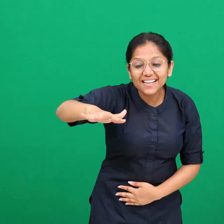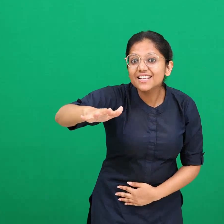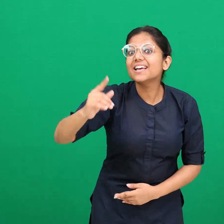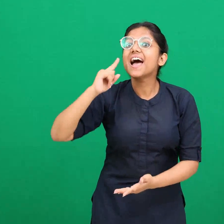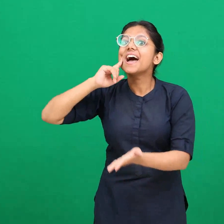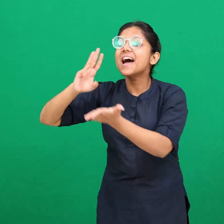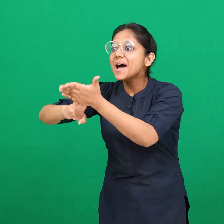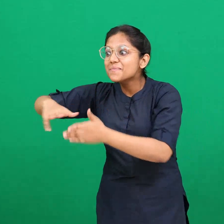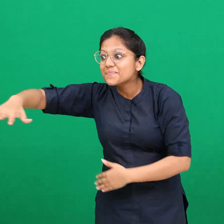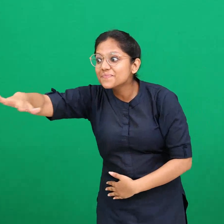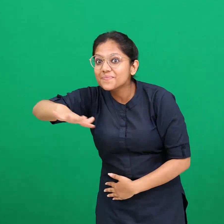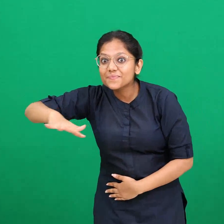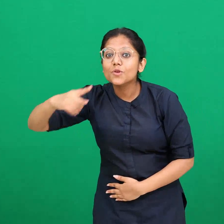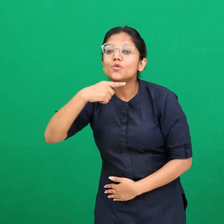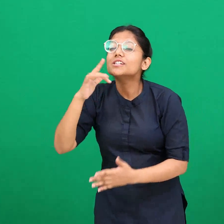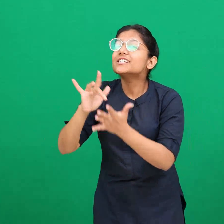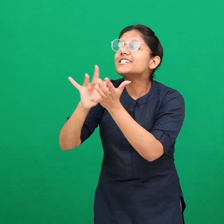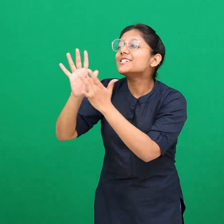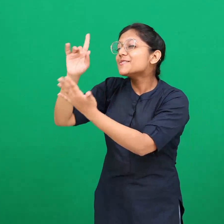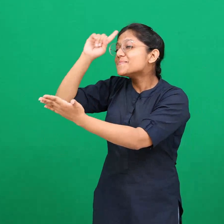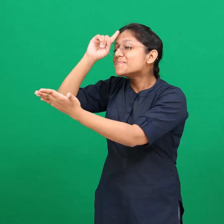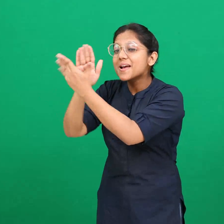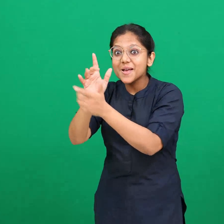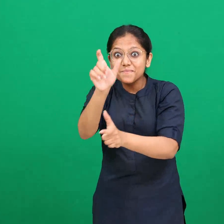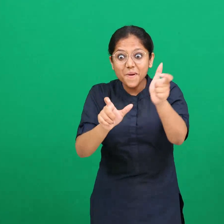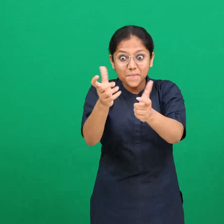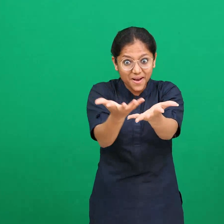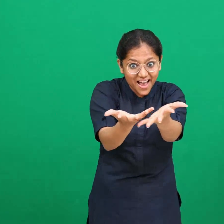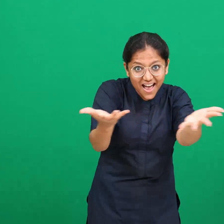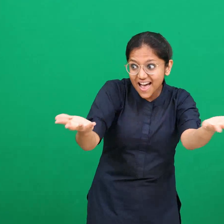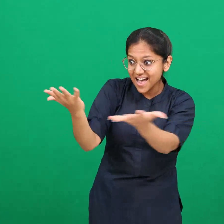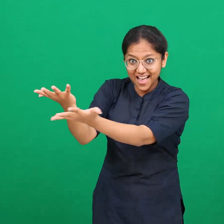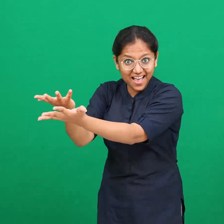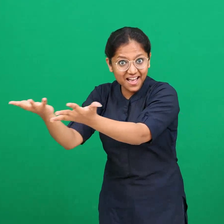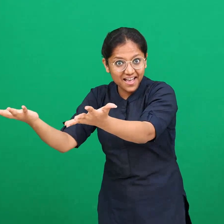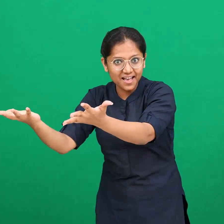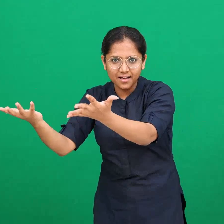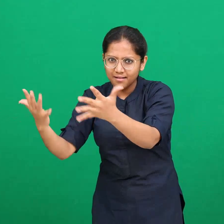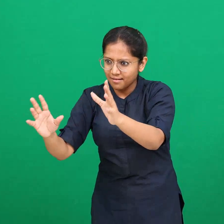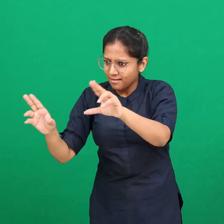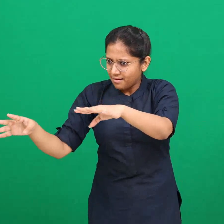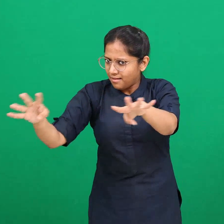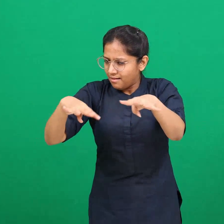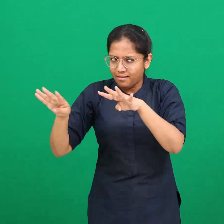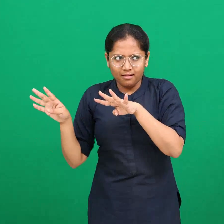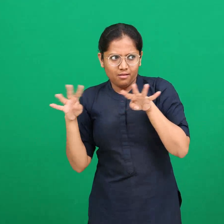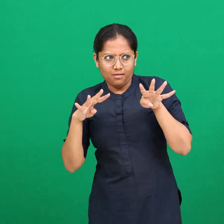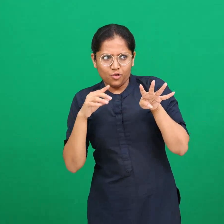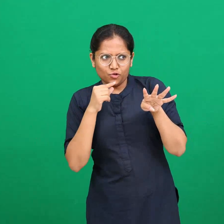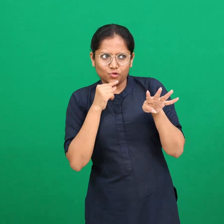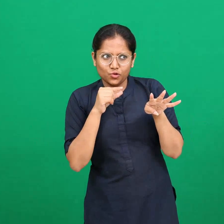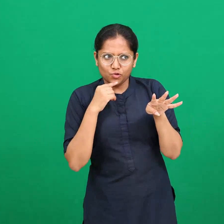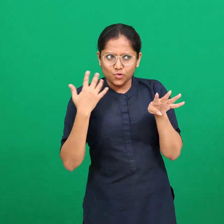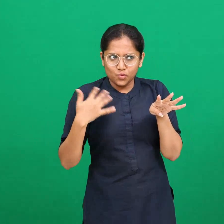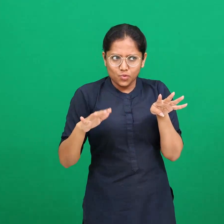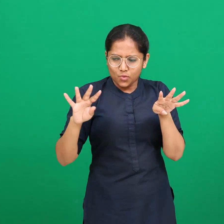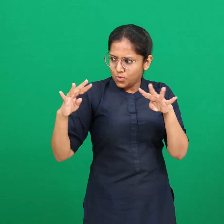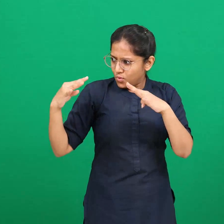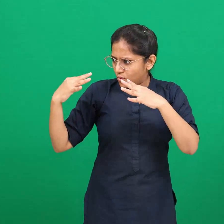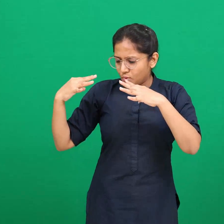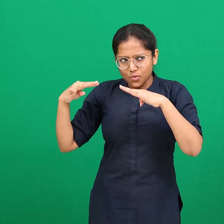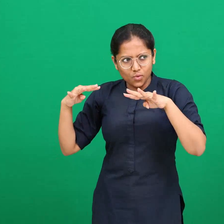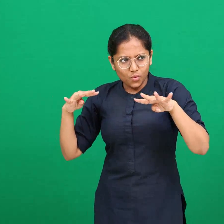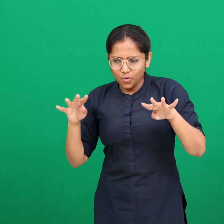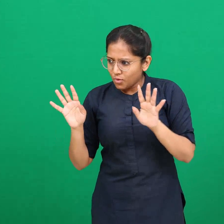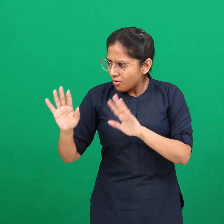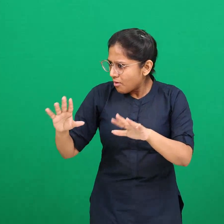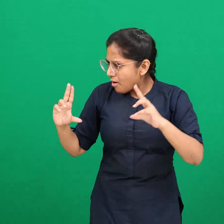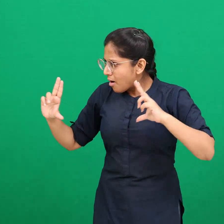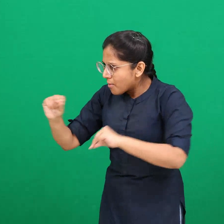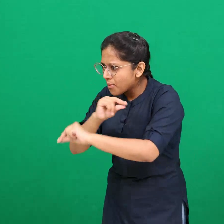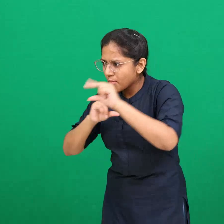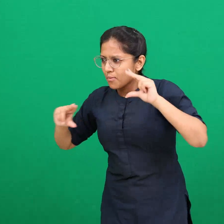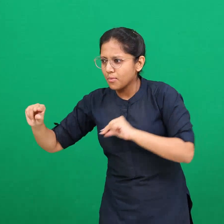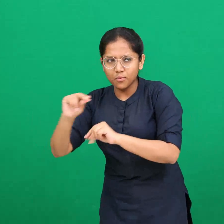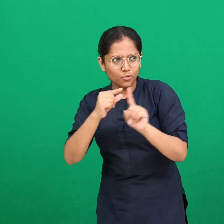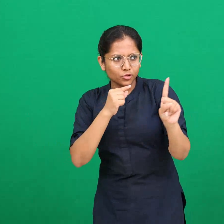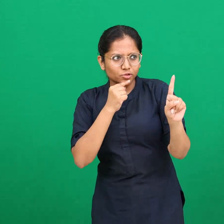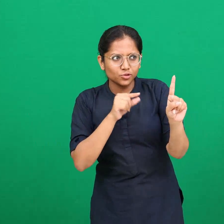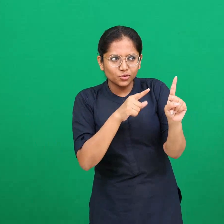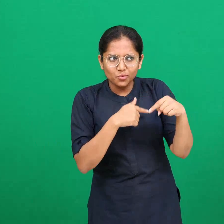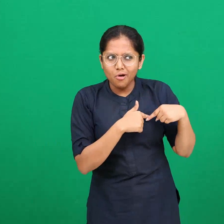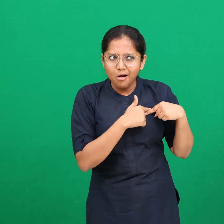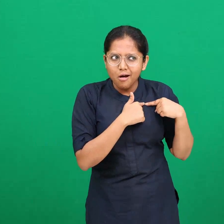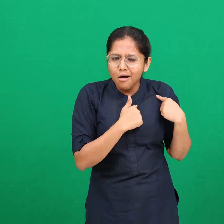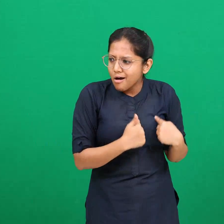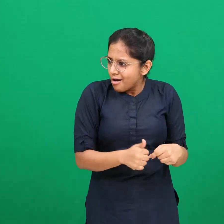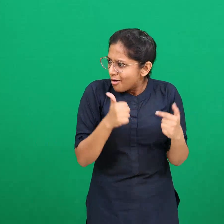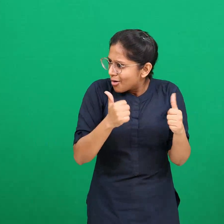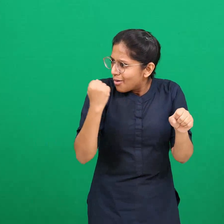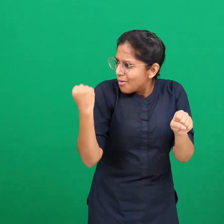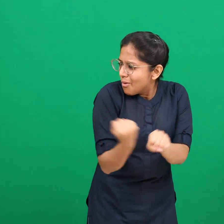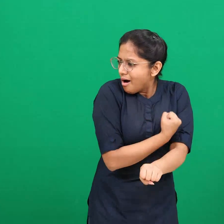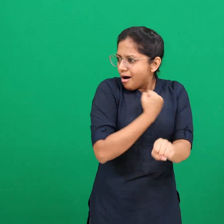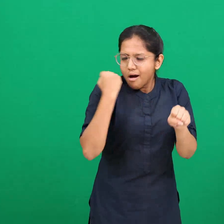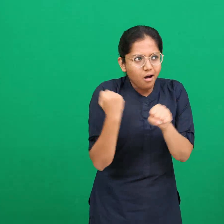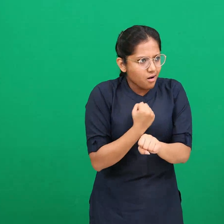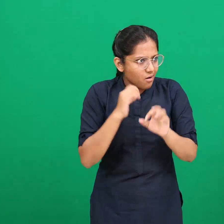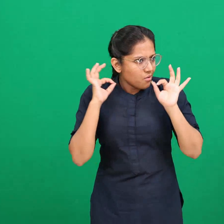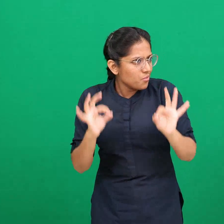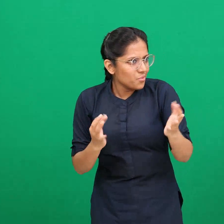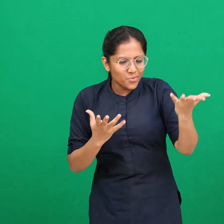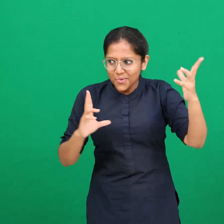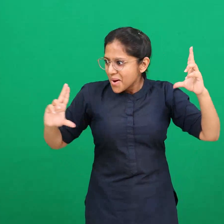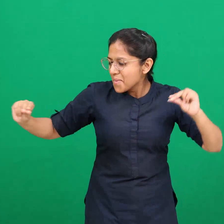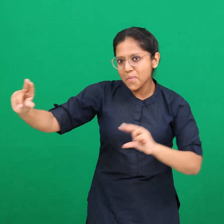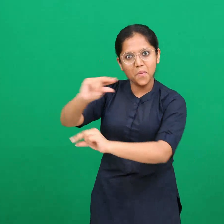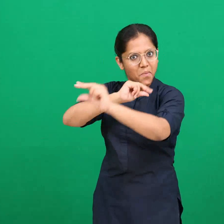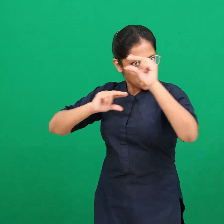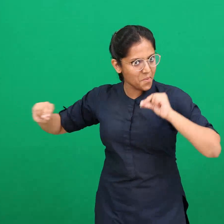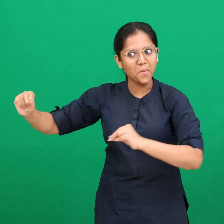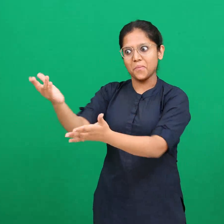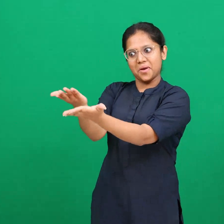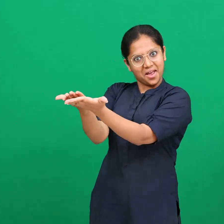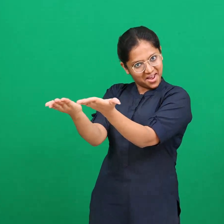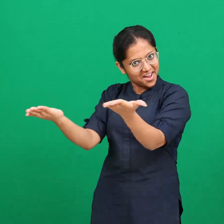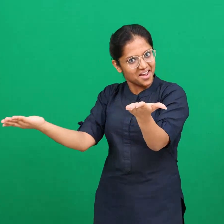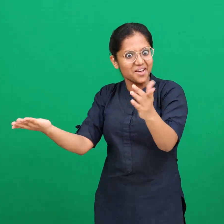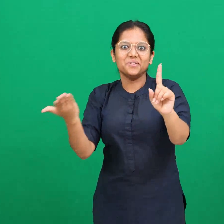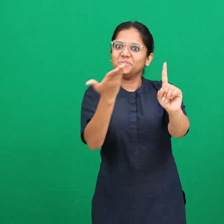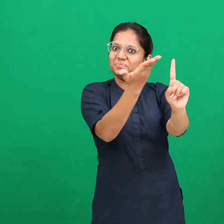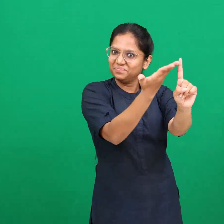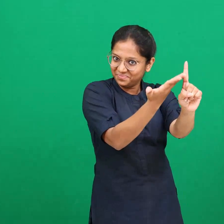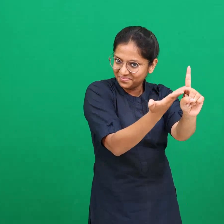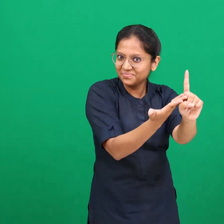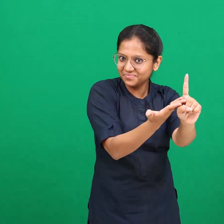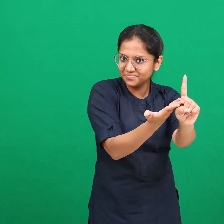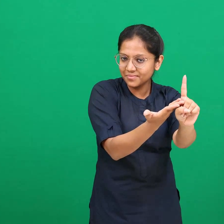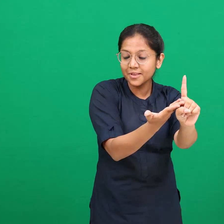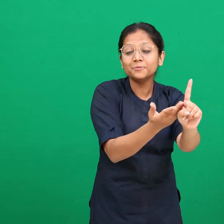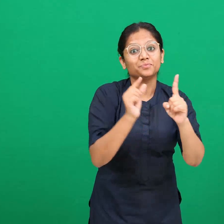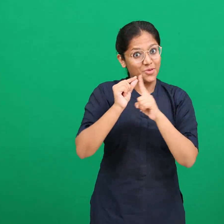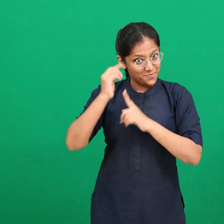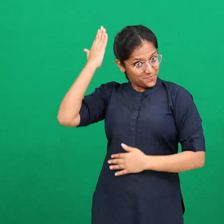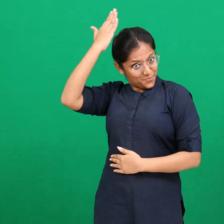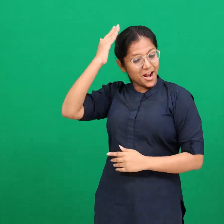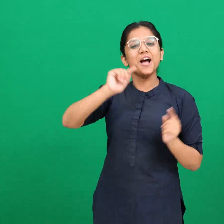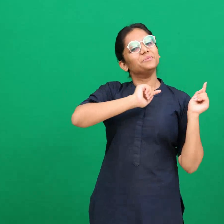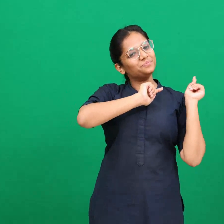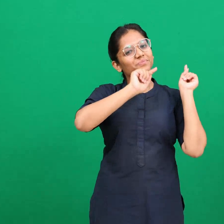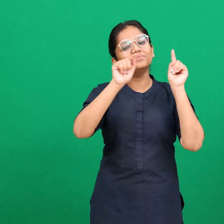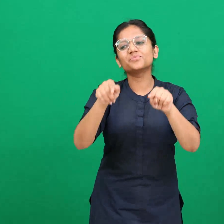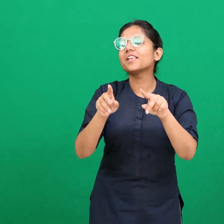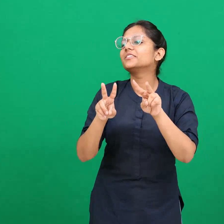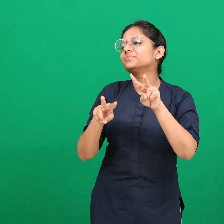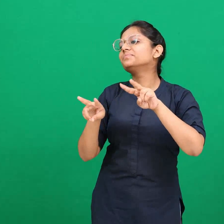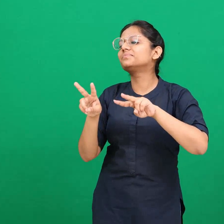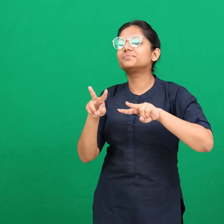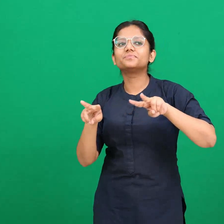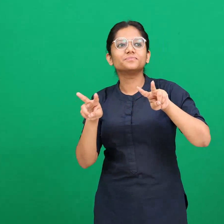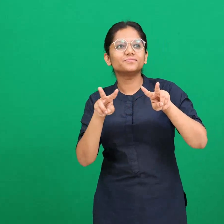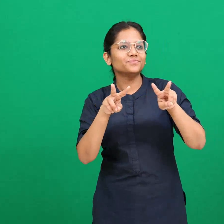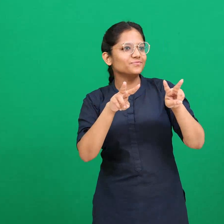The brothers in Lystra and Iconium spoke well of him.